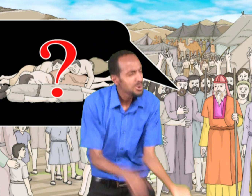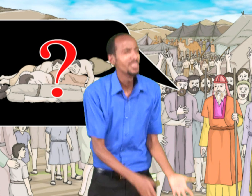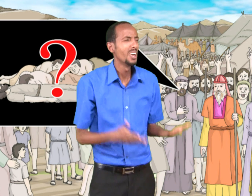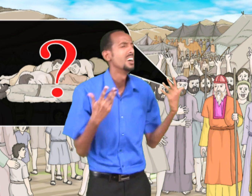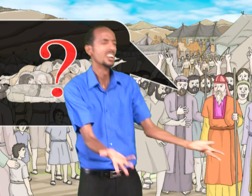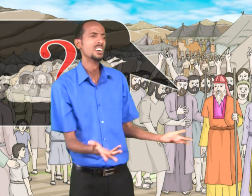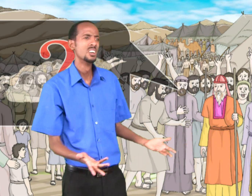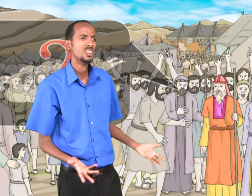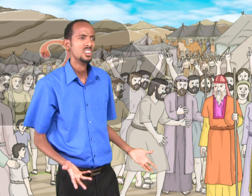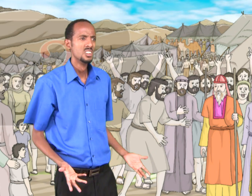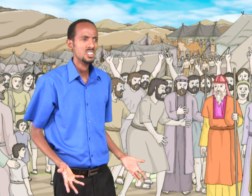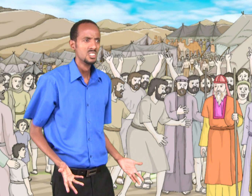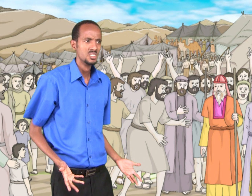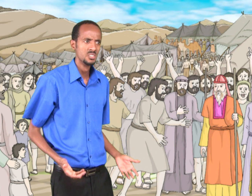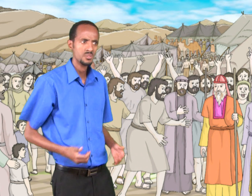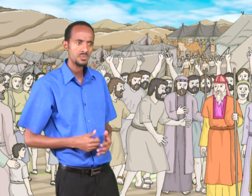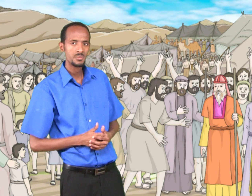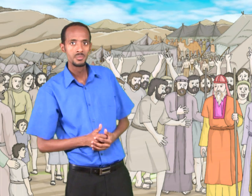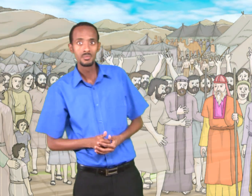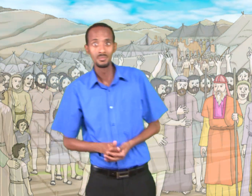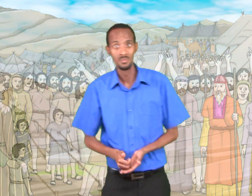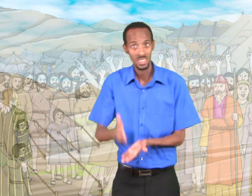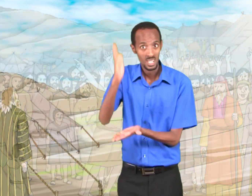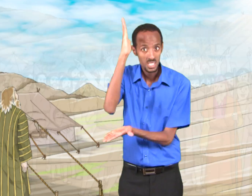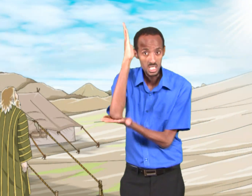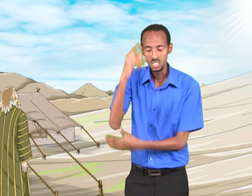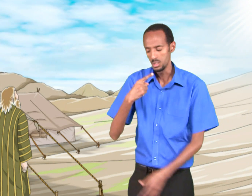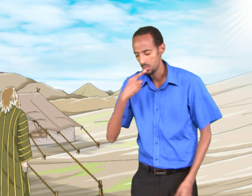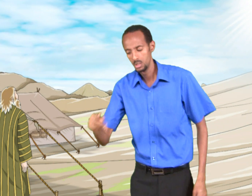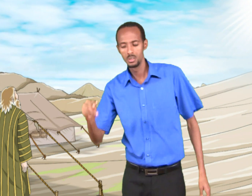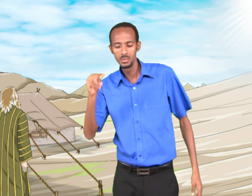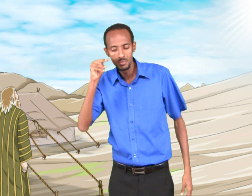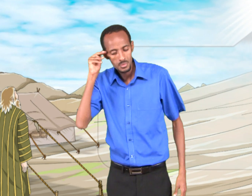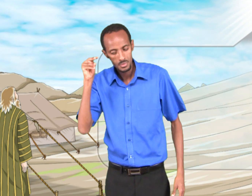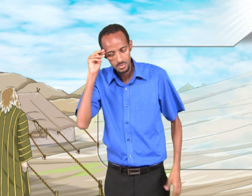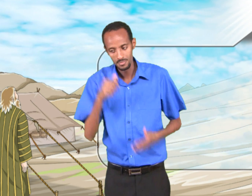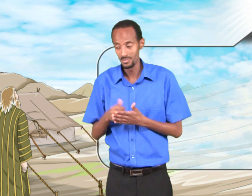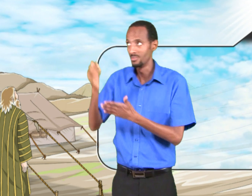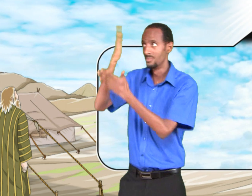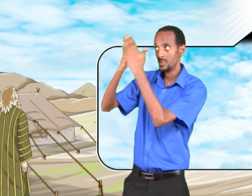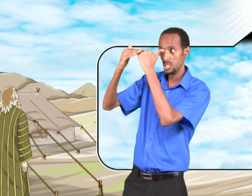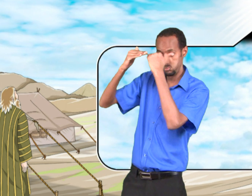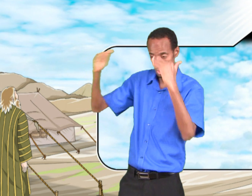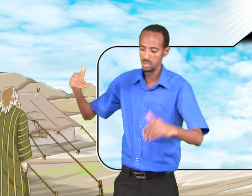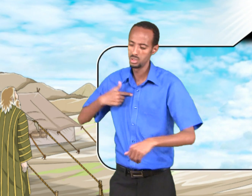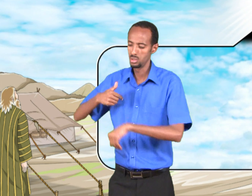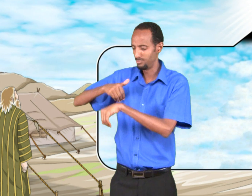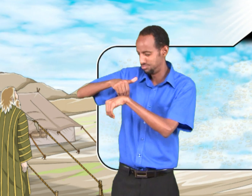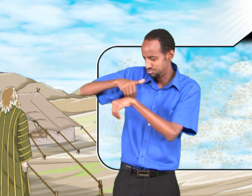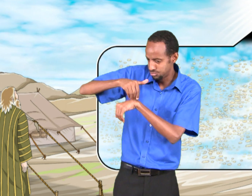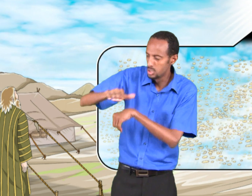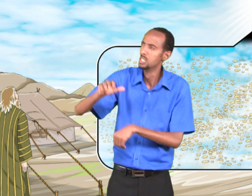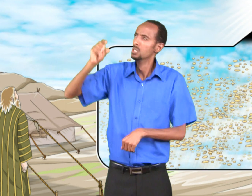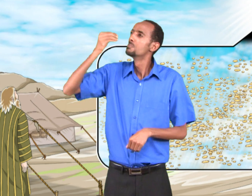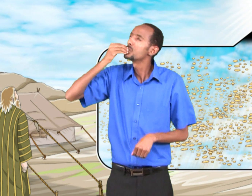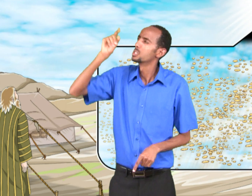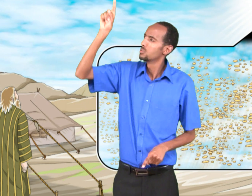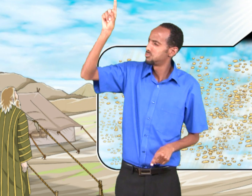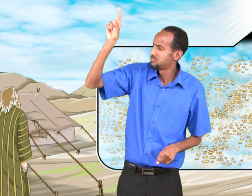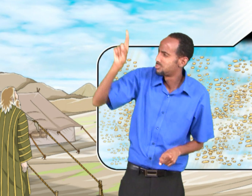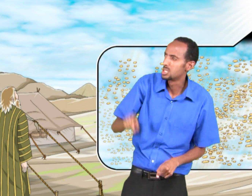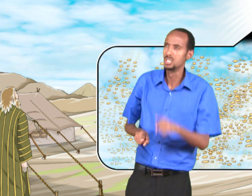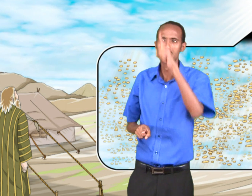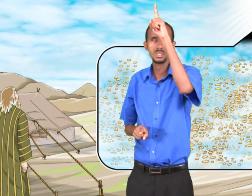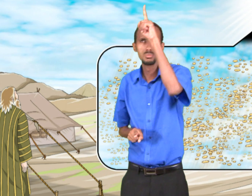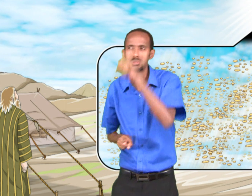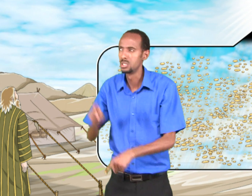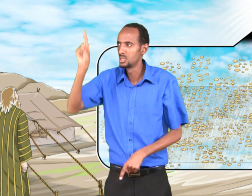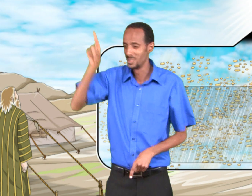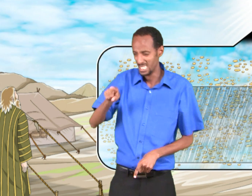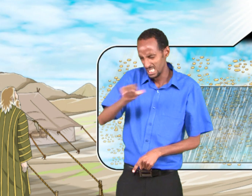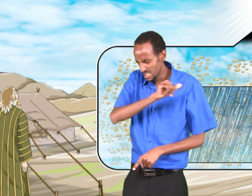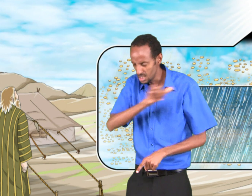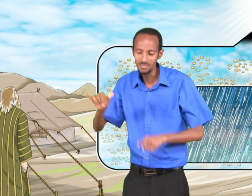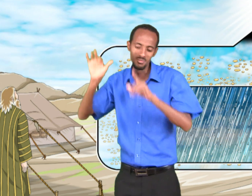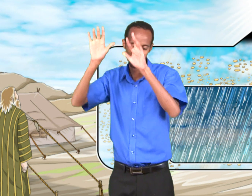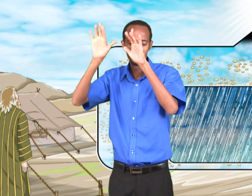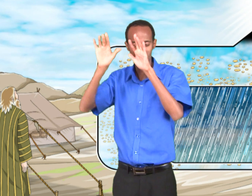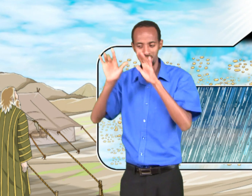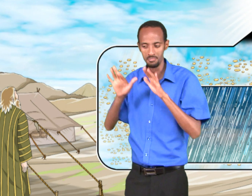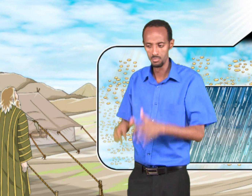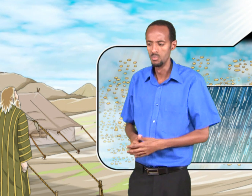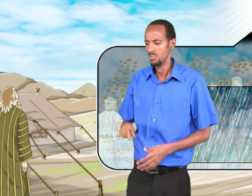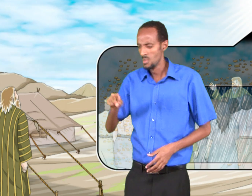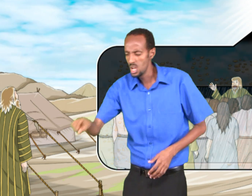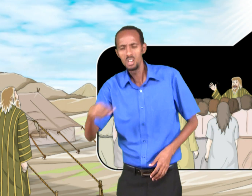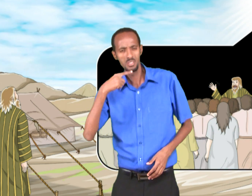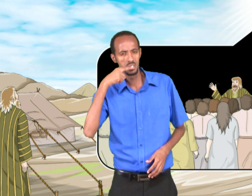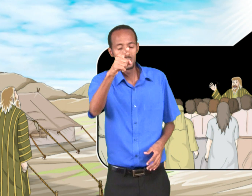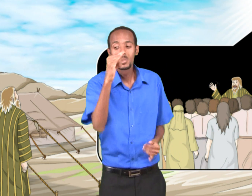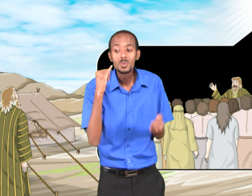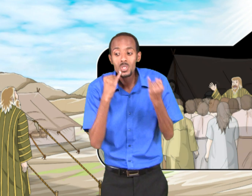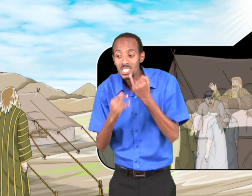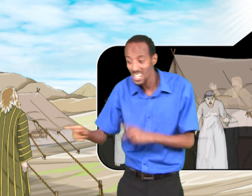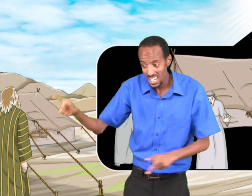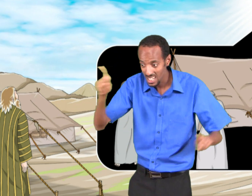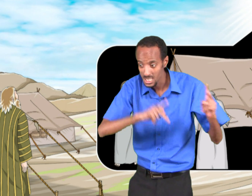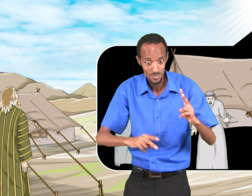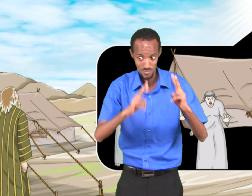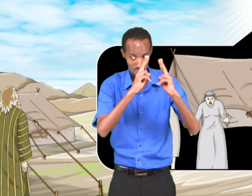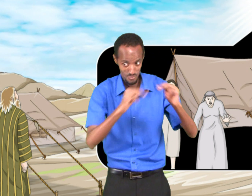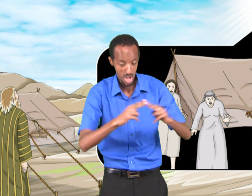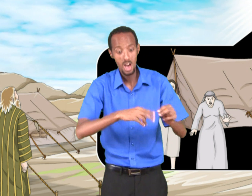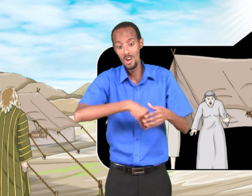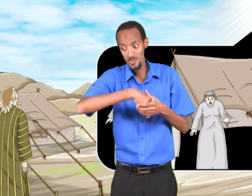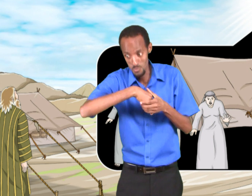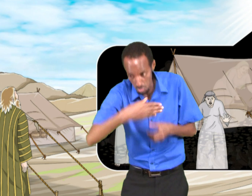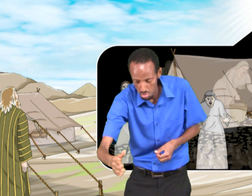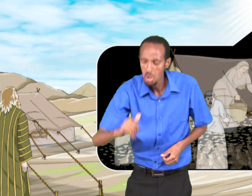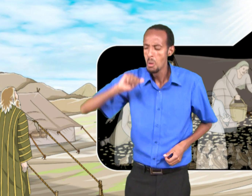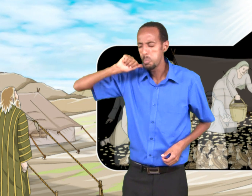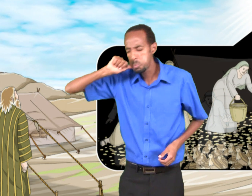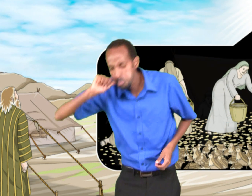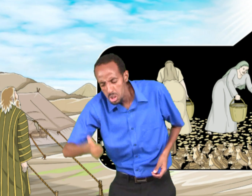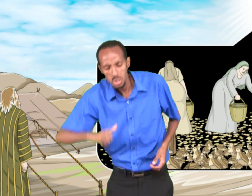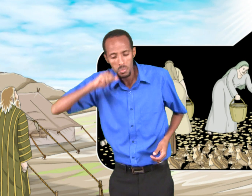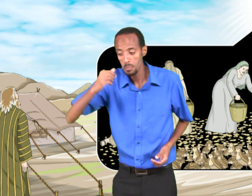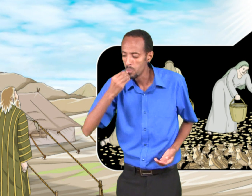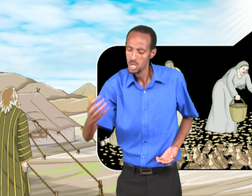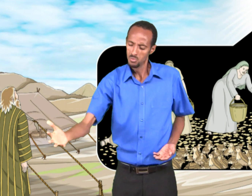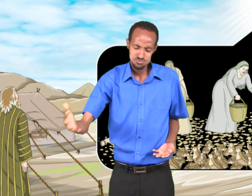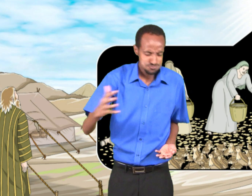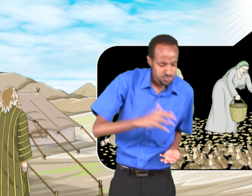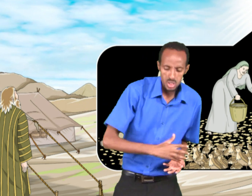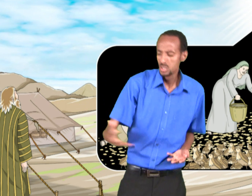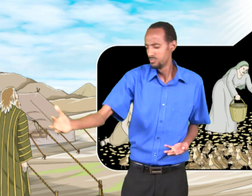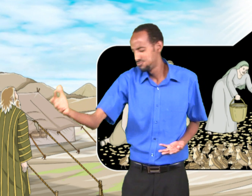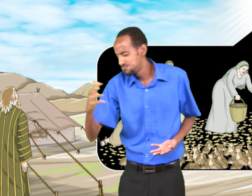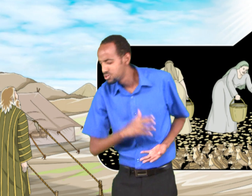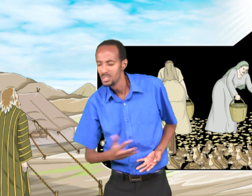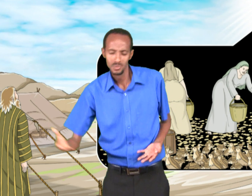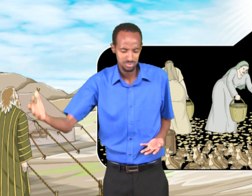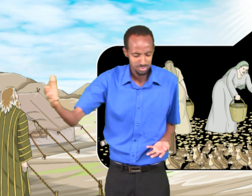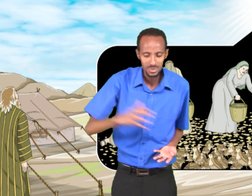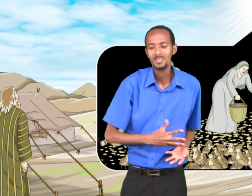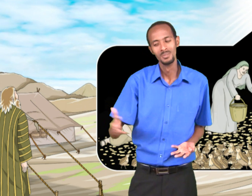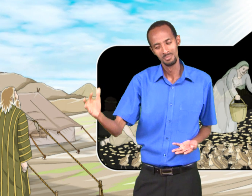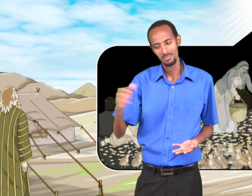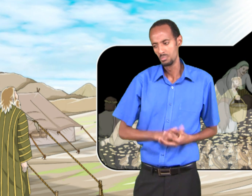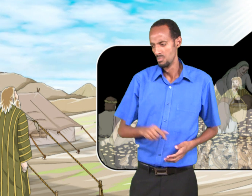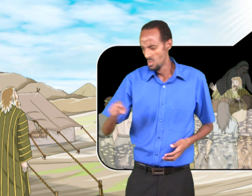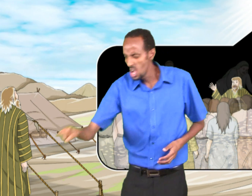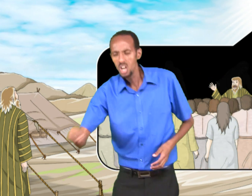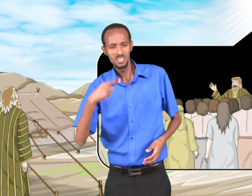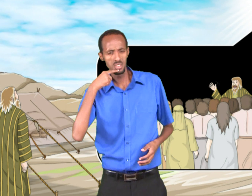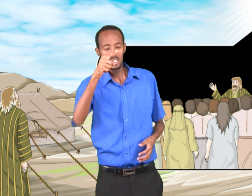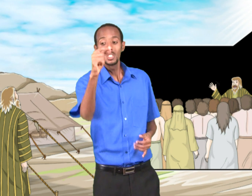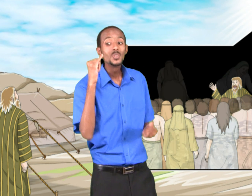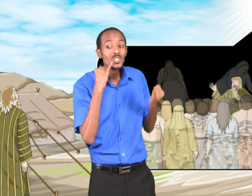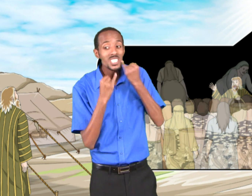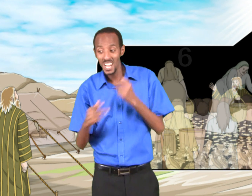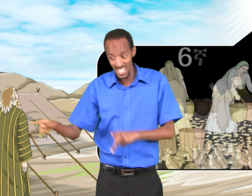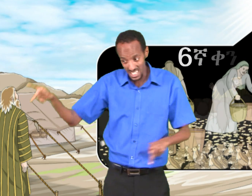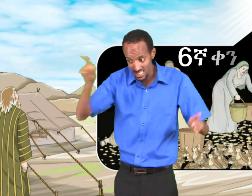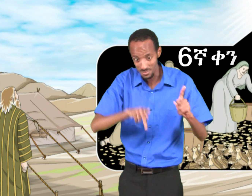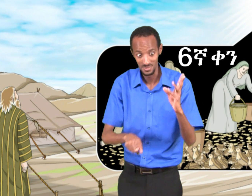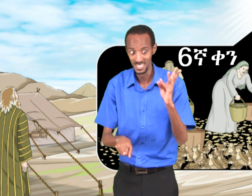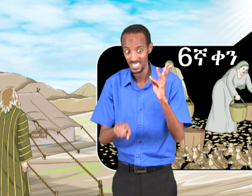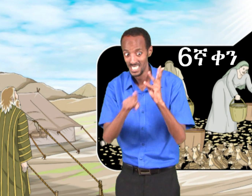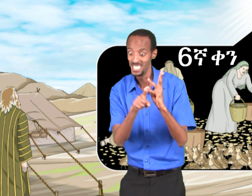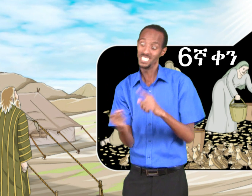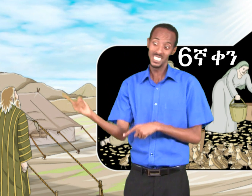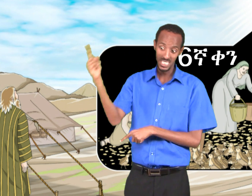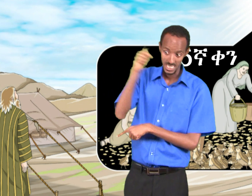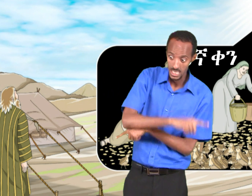Then the LORD said to Moses, “Behold, I will rain down bread from heaven for you. Each day the people are to go out and gather enough for that day. In this way I will test whether or not they will follow My instructions.